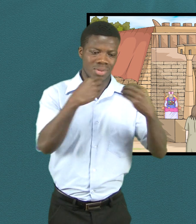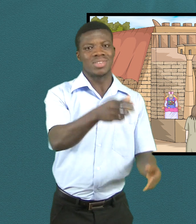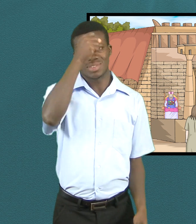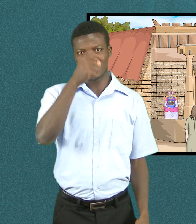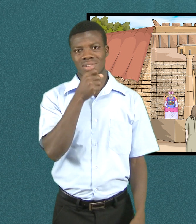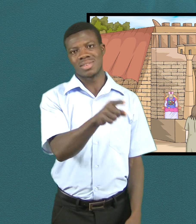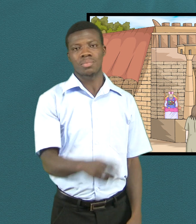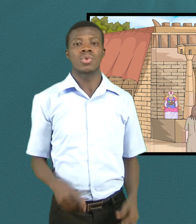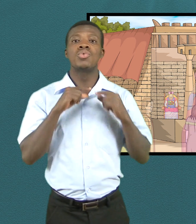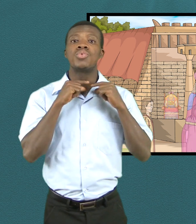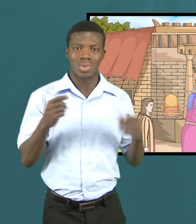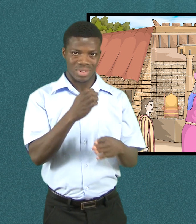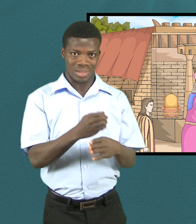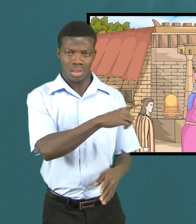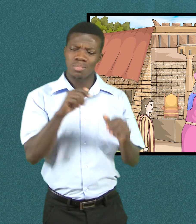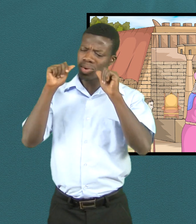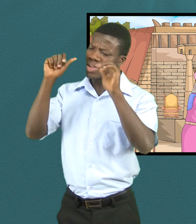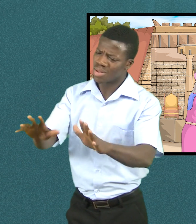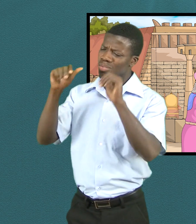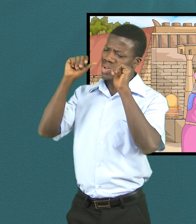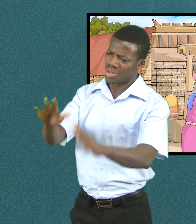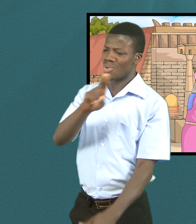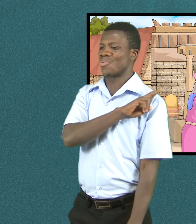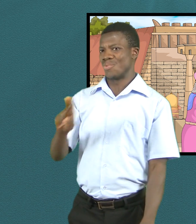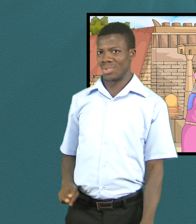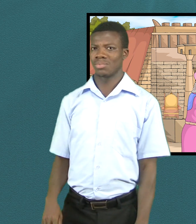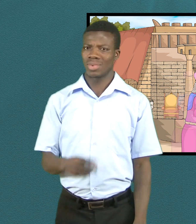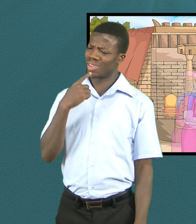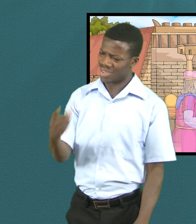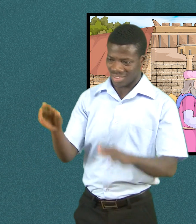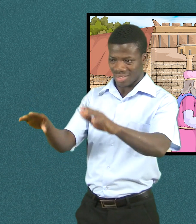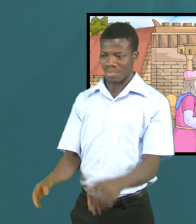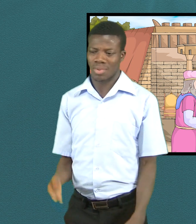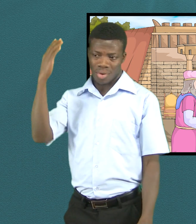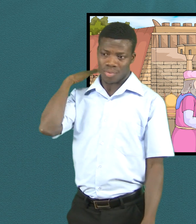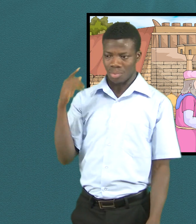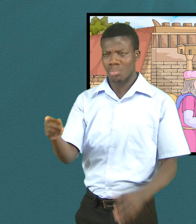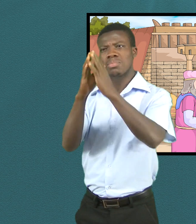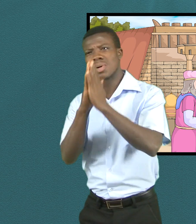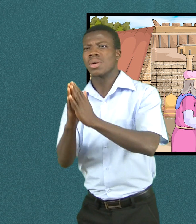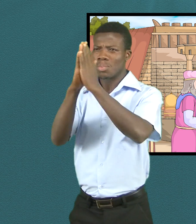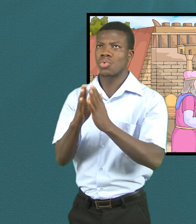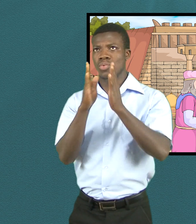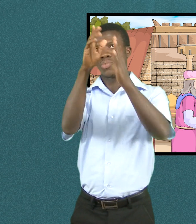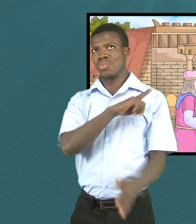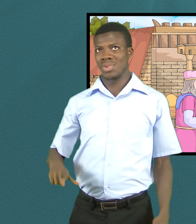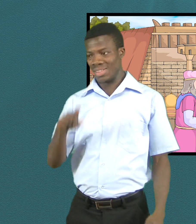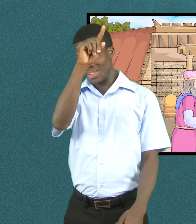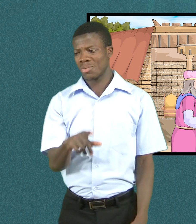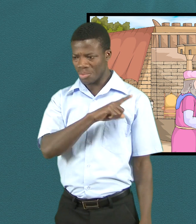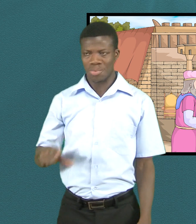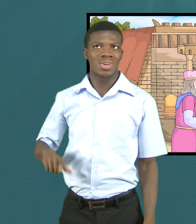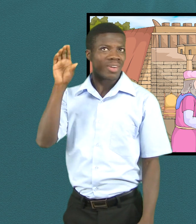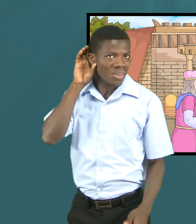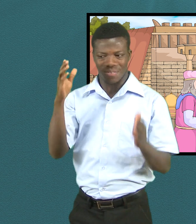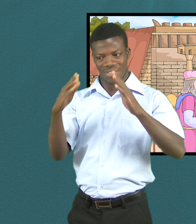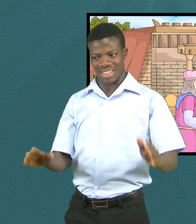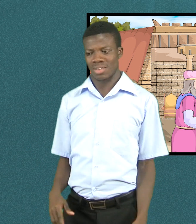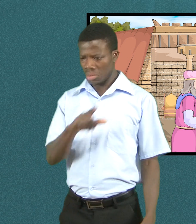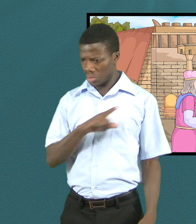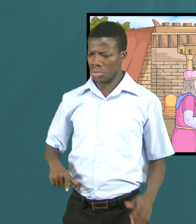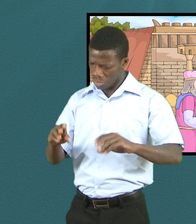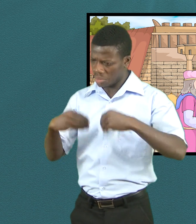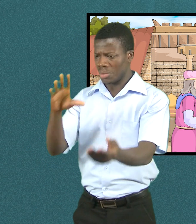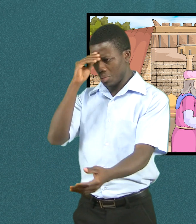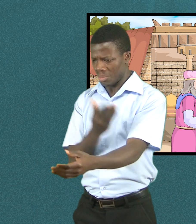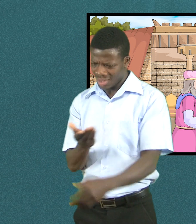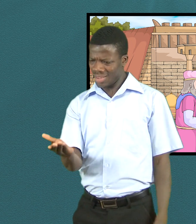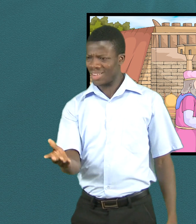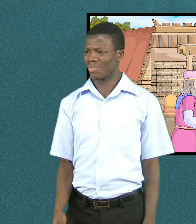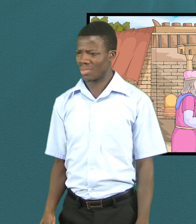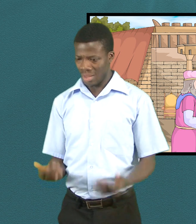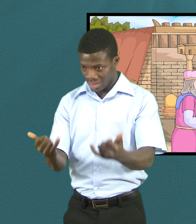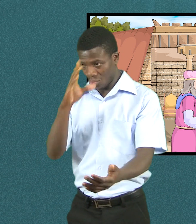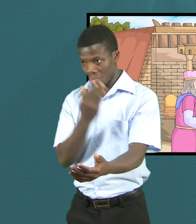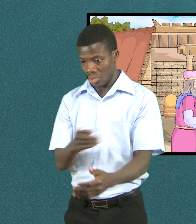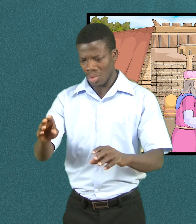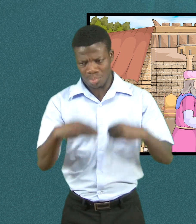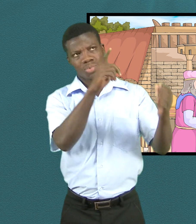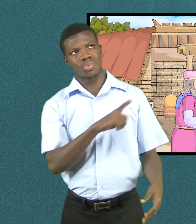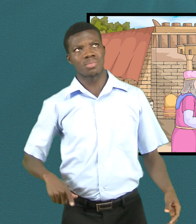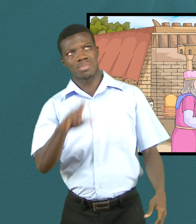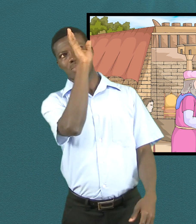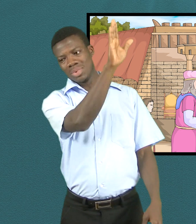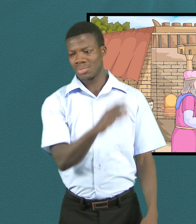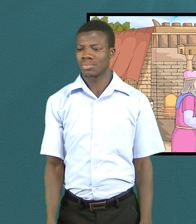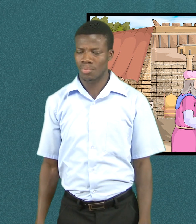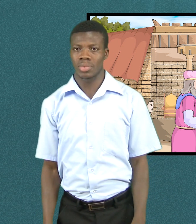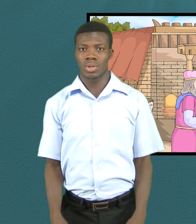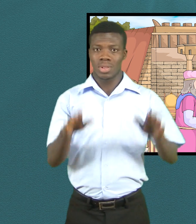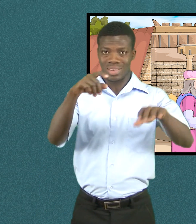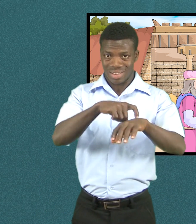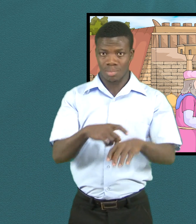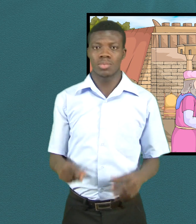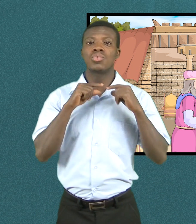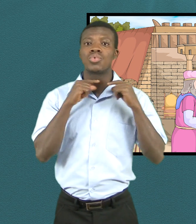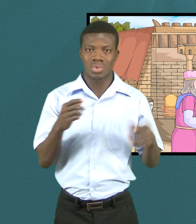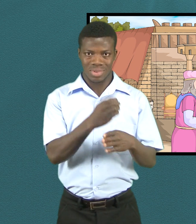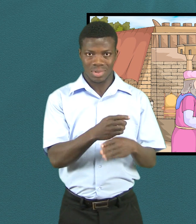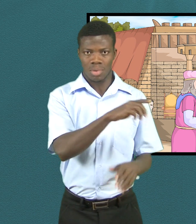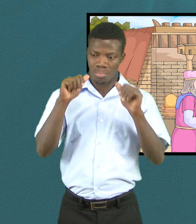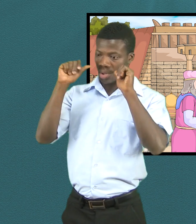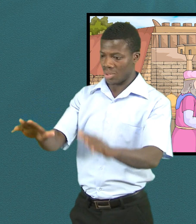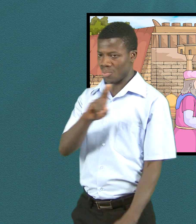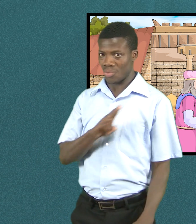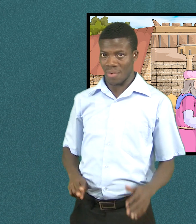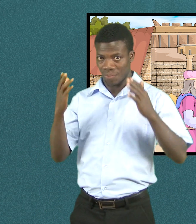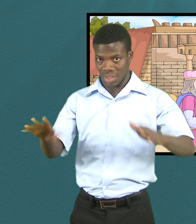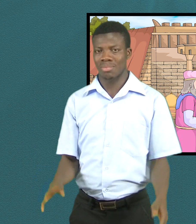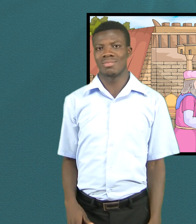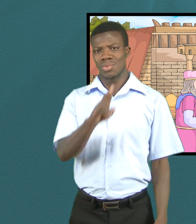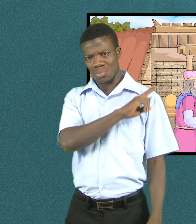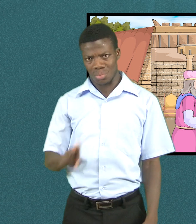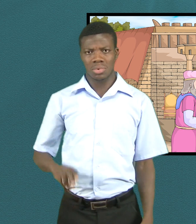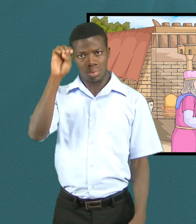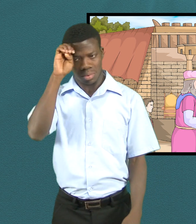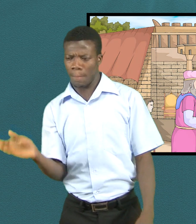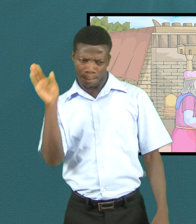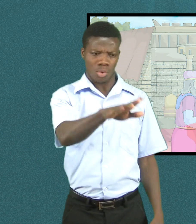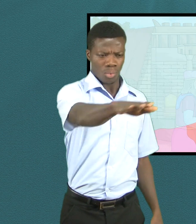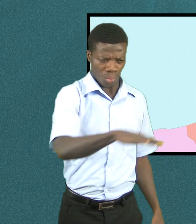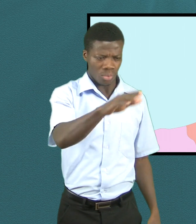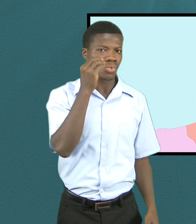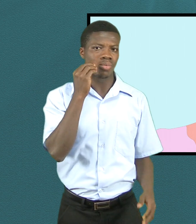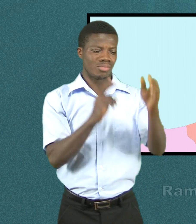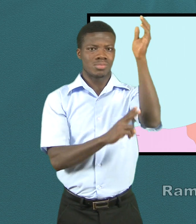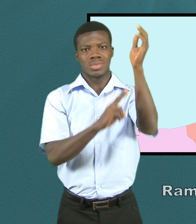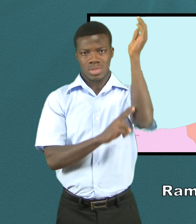And Eli would bless Elkanah and his wife, saying, “May the LORD give you children by this woman in place of the one she dedicated to the LORD.”